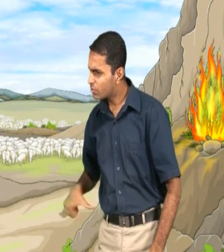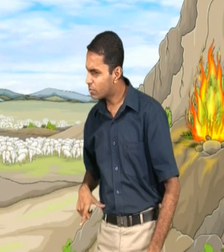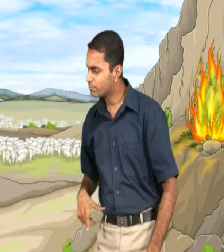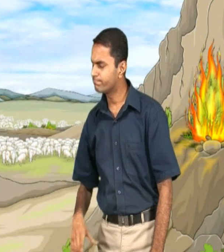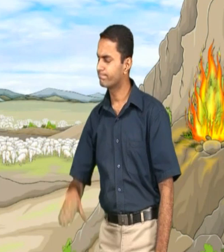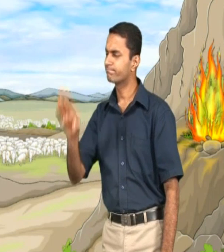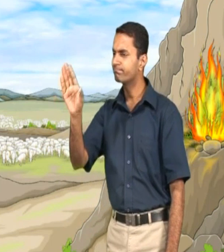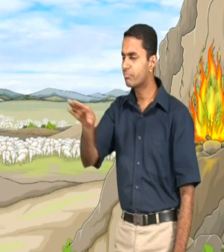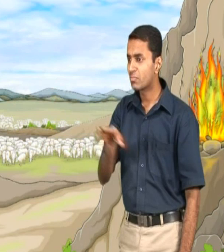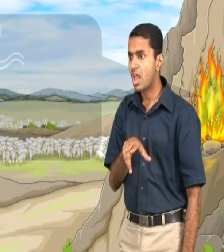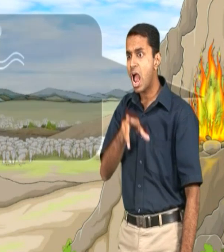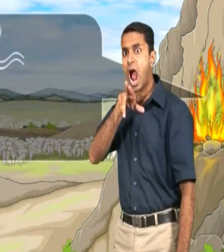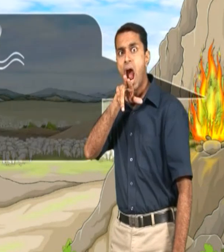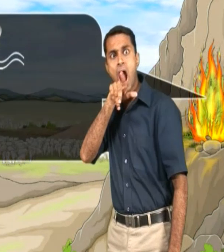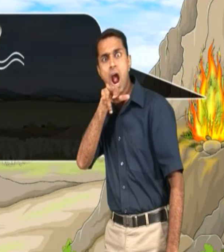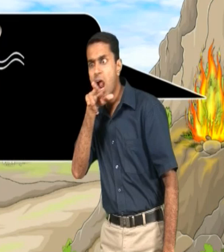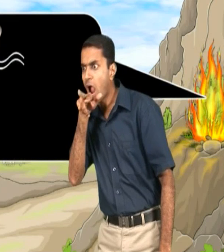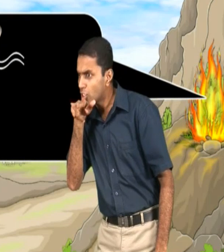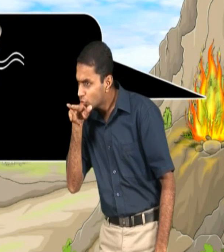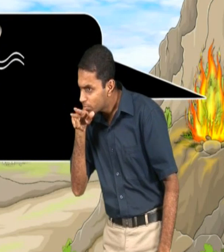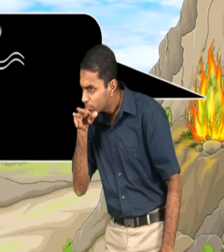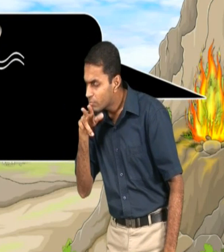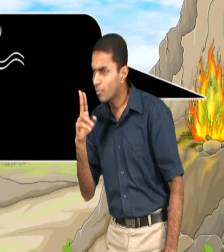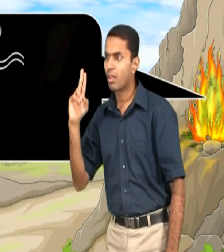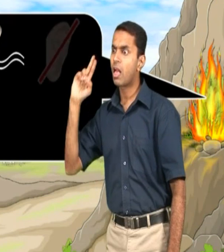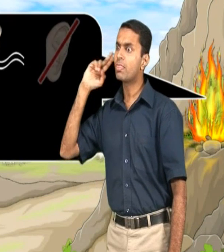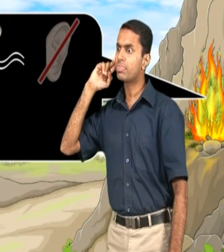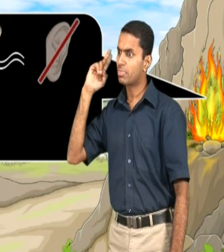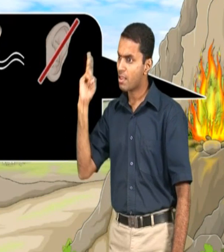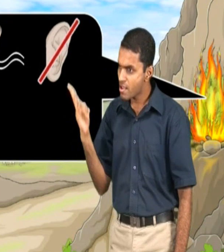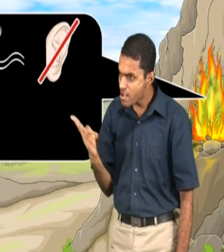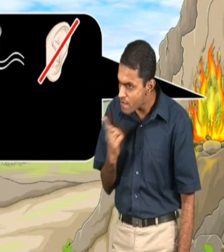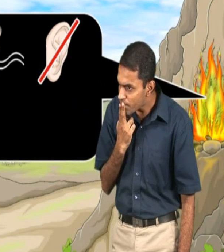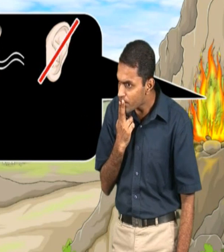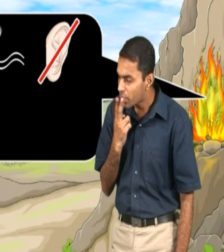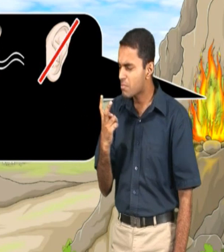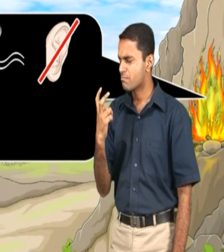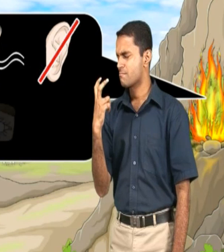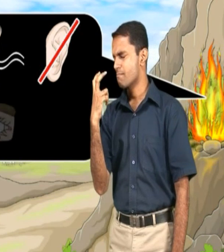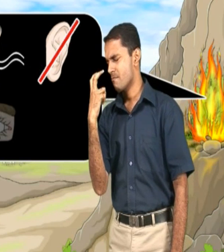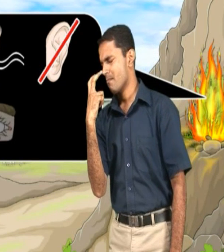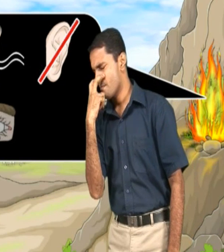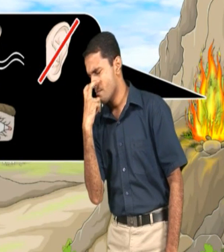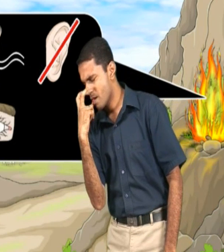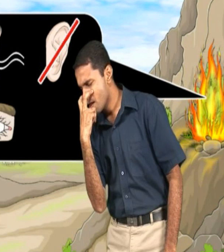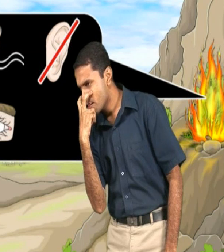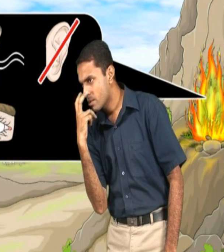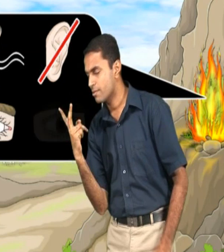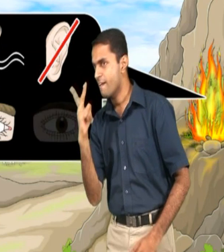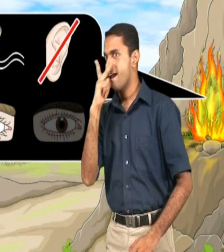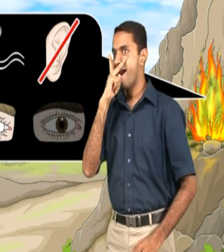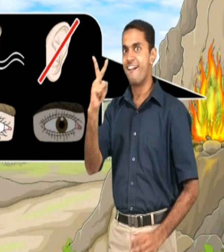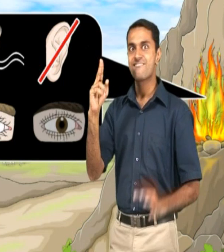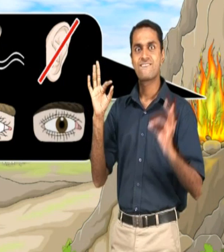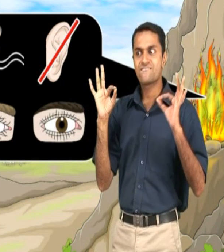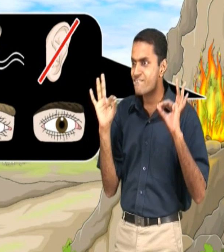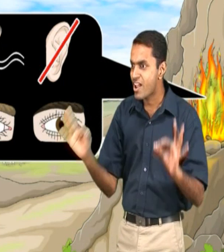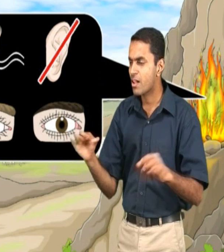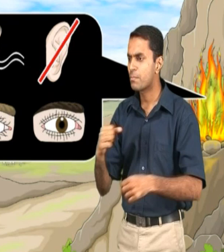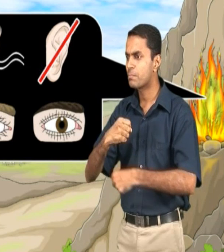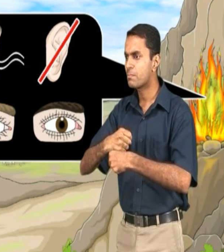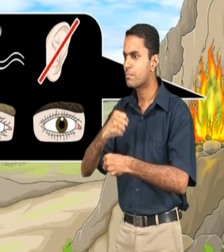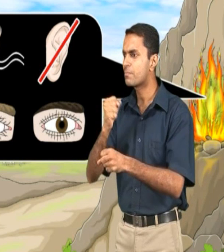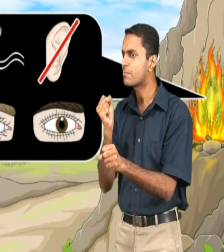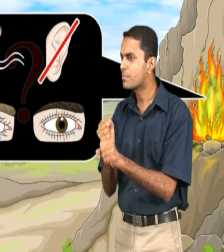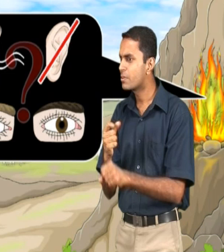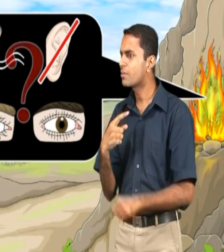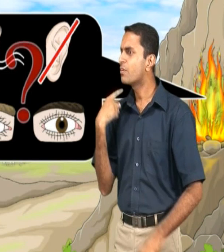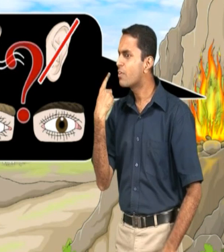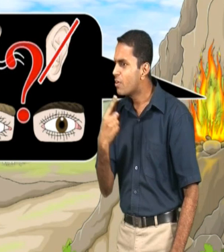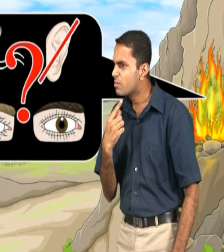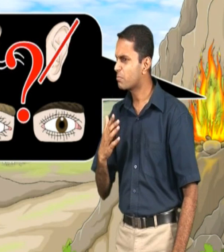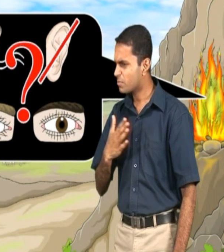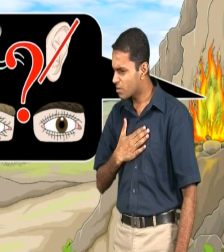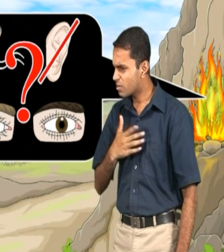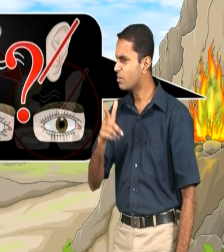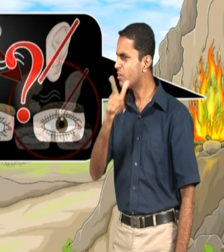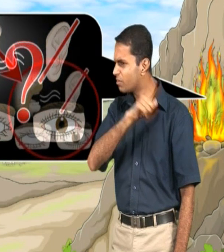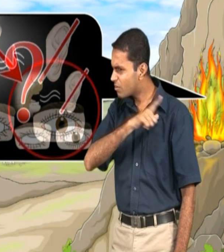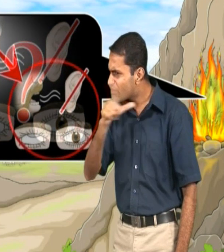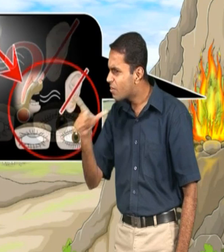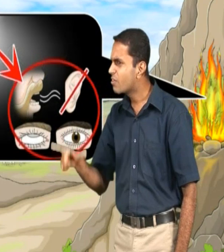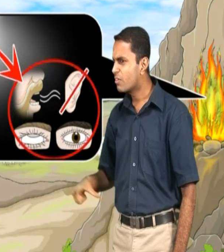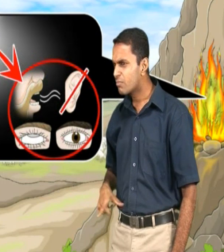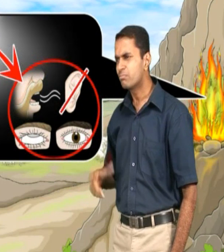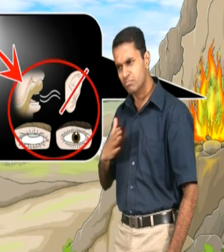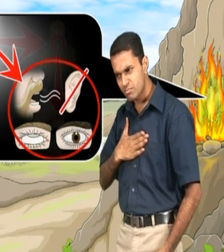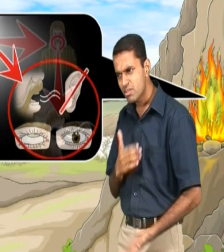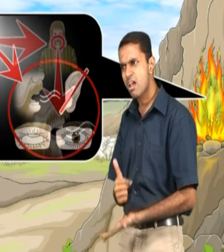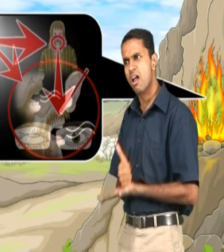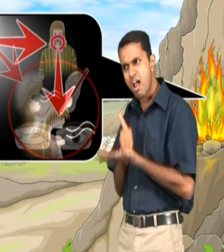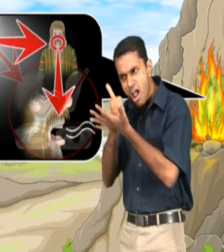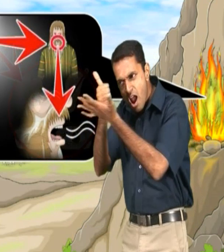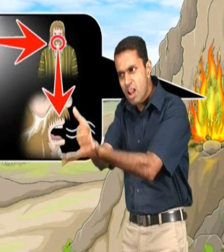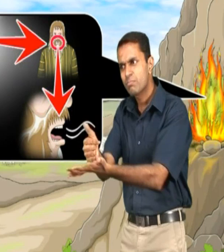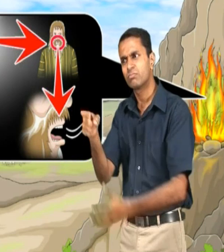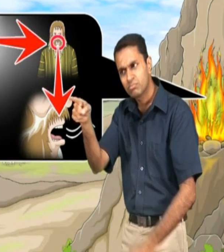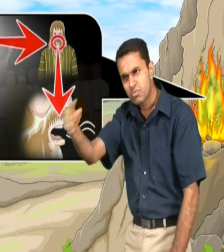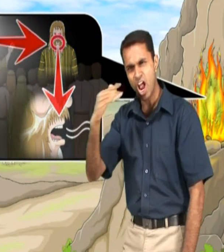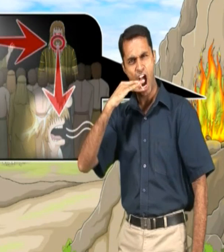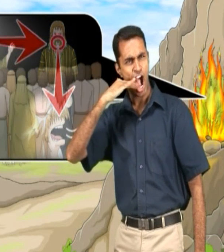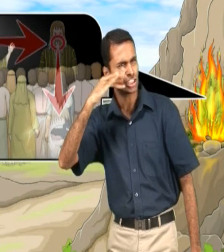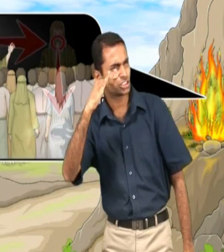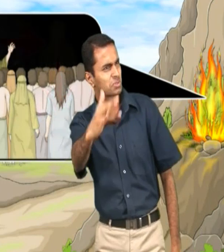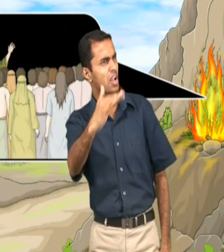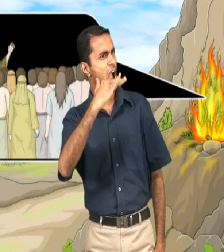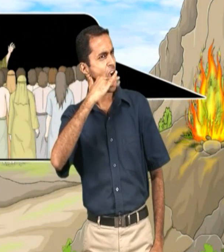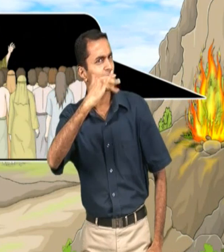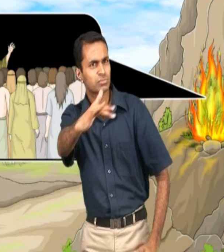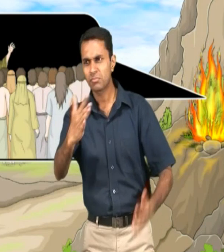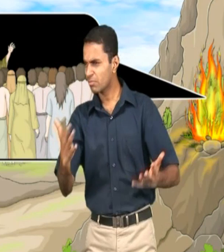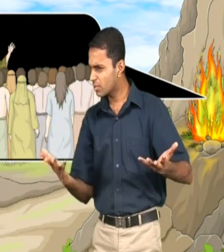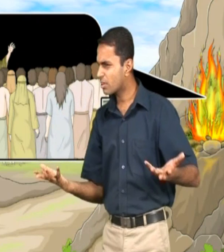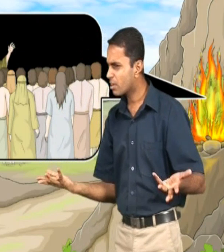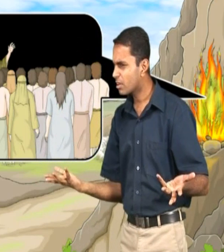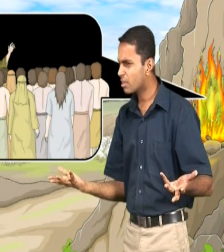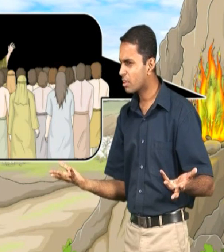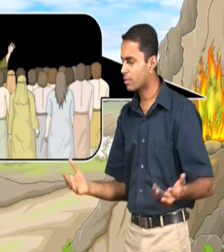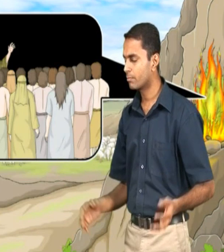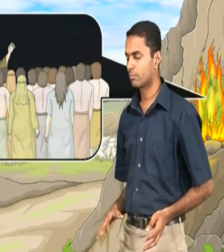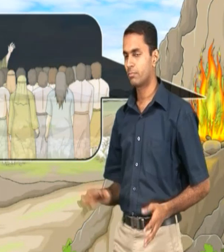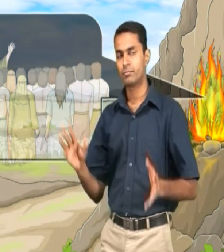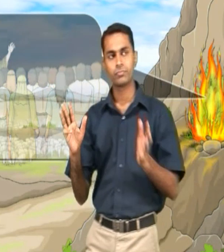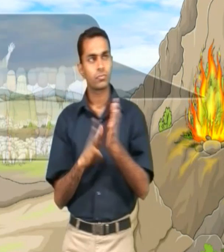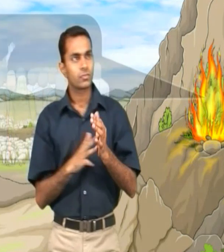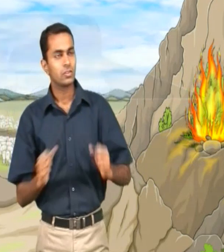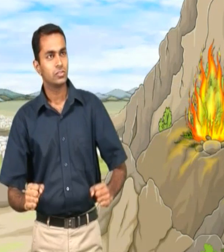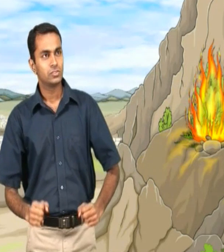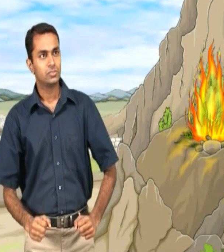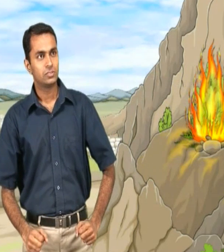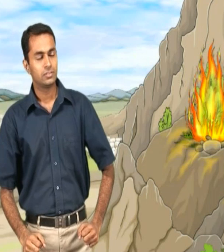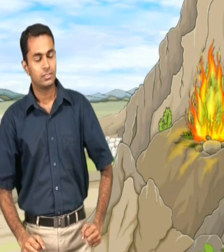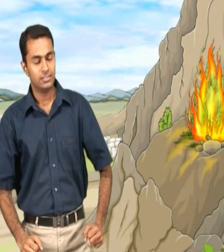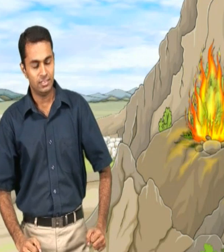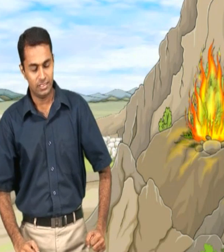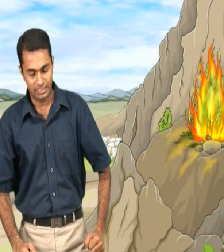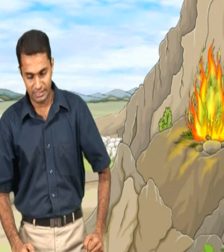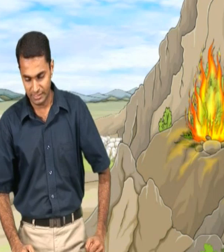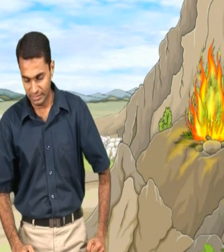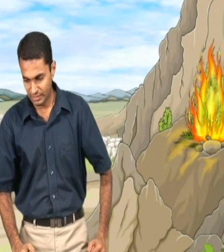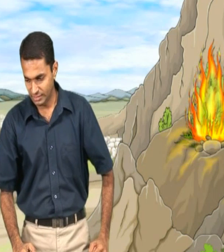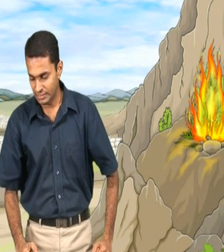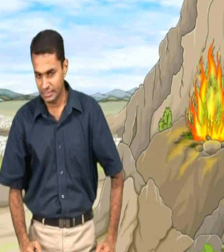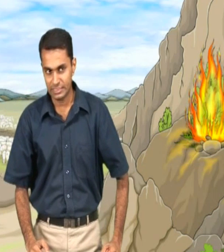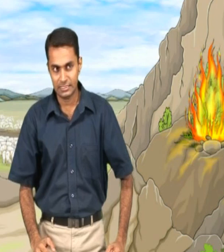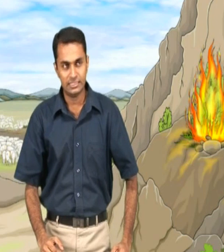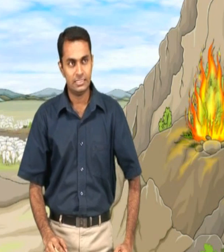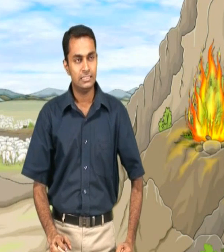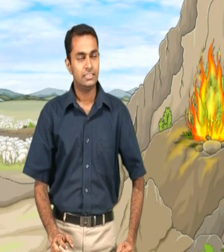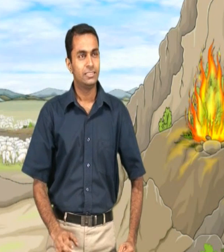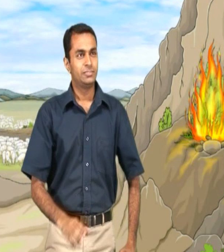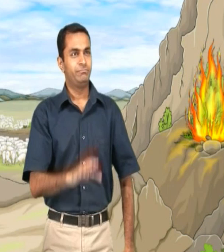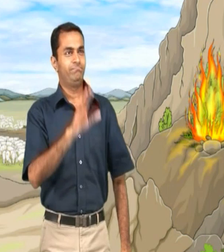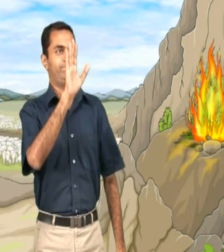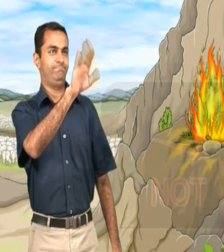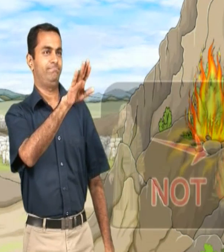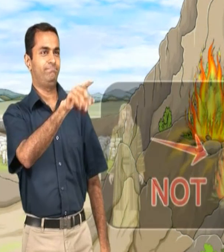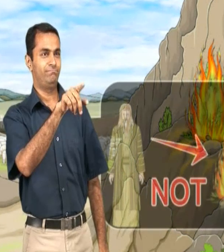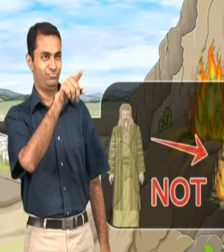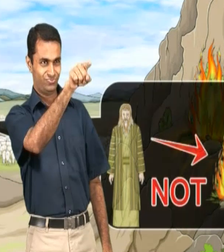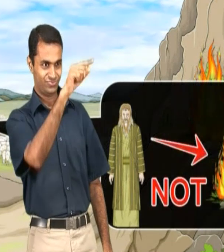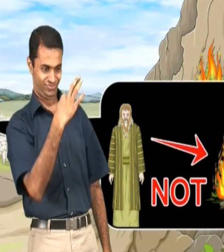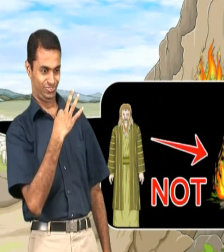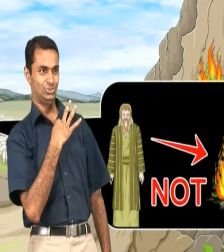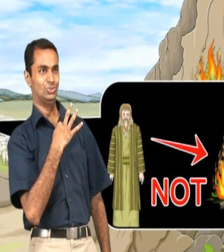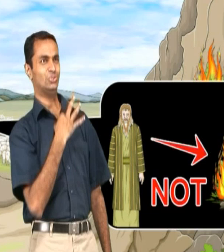And the LORD said to him, “Who gave man his mouth? Or who makes the mute or the deaf, the sighted or the blind? Is it not I, the LORD? Now go! I will help you as you speak, and I will teach you what to say.”